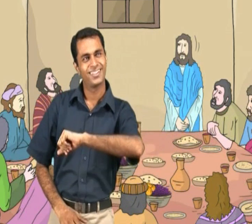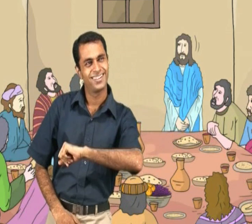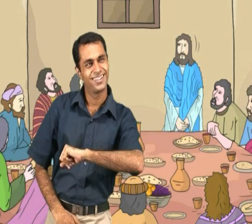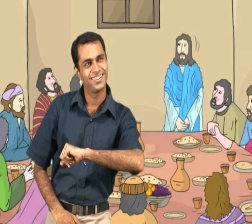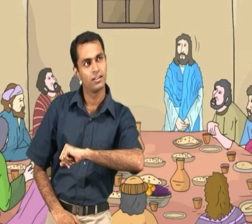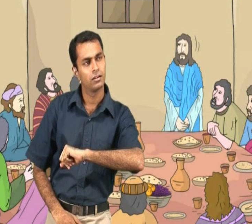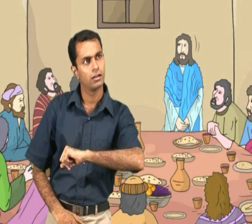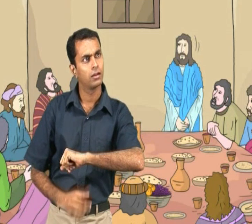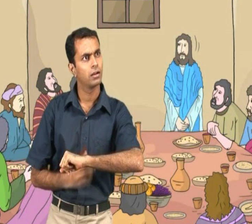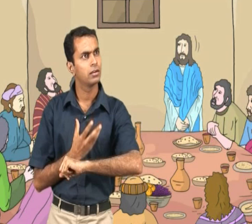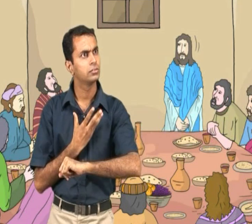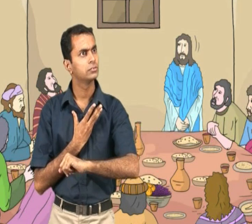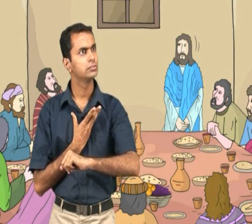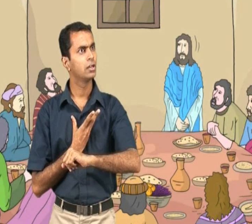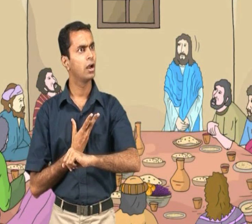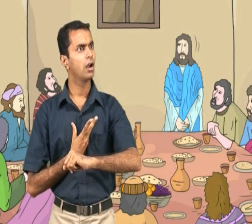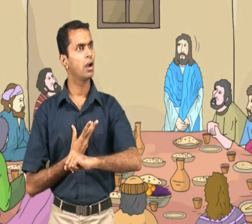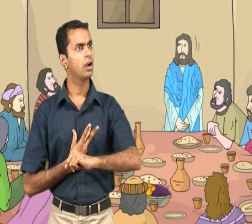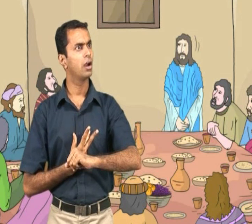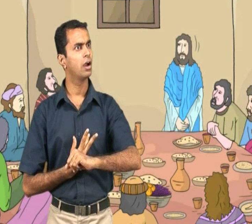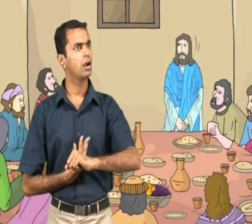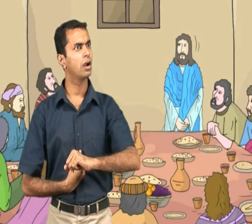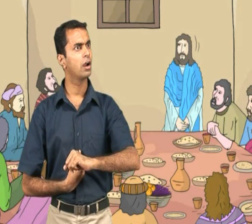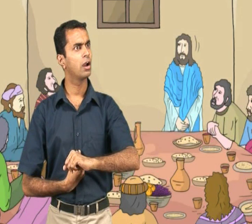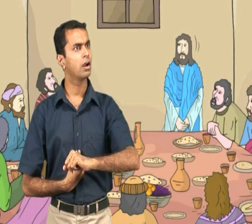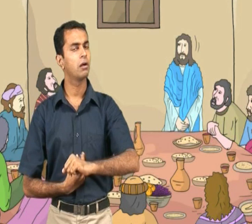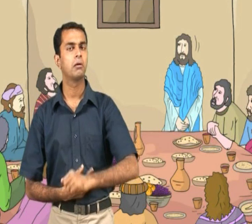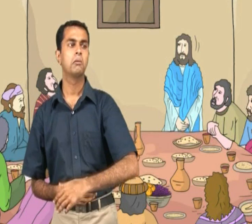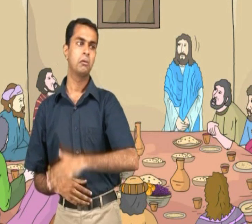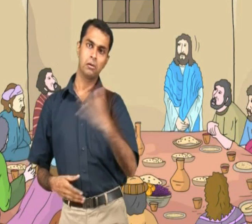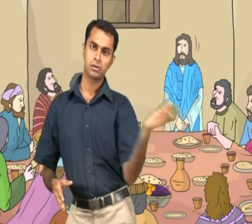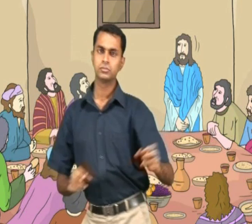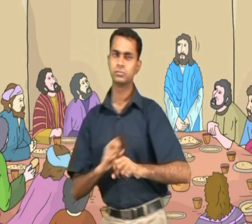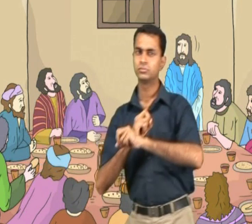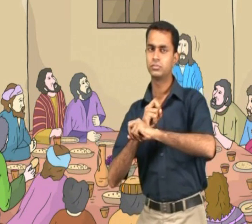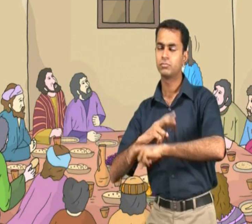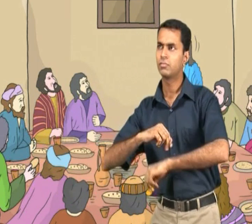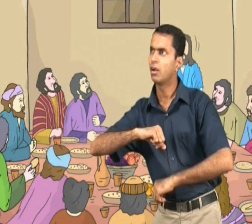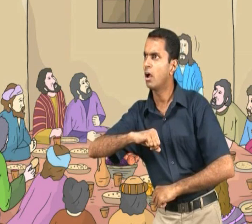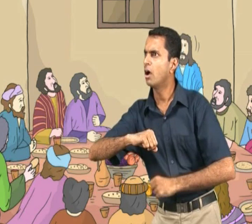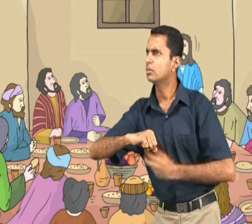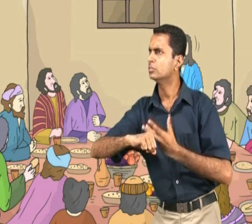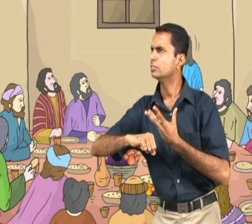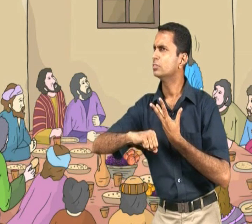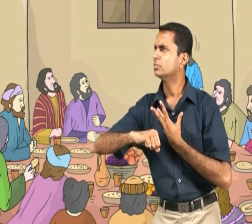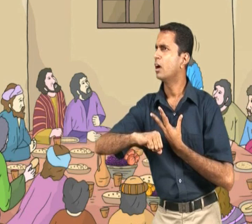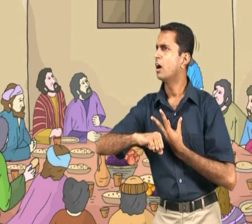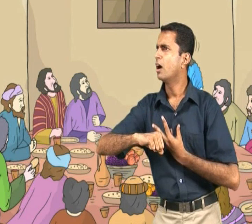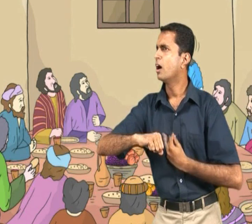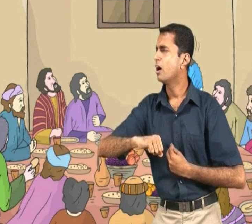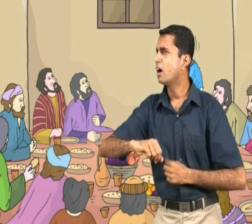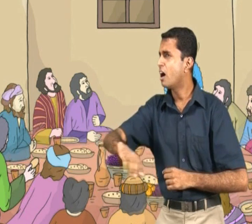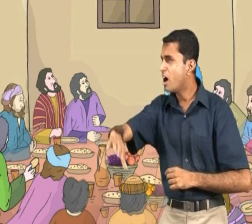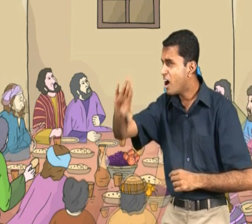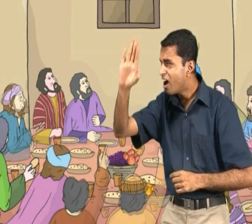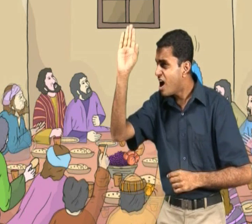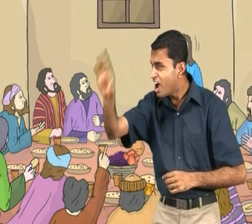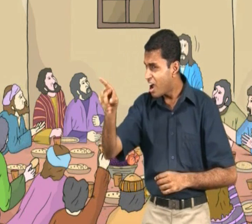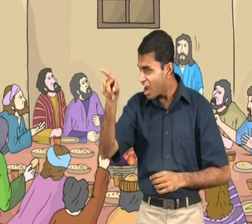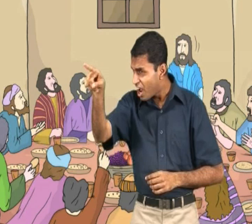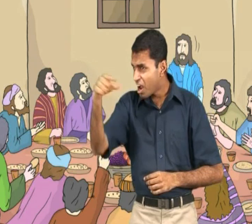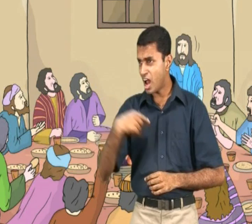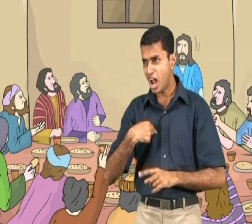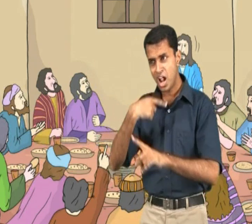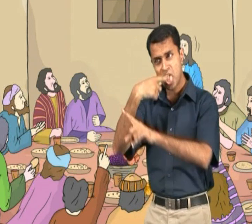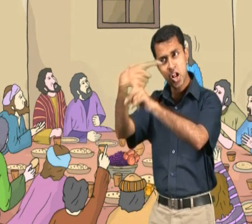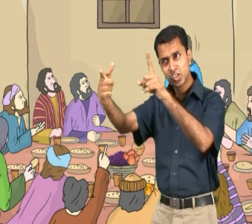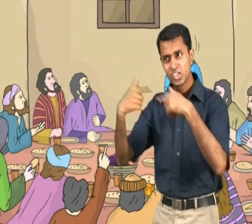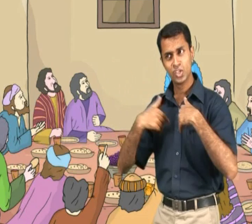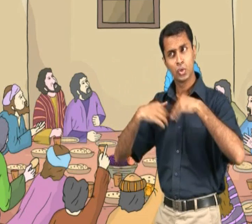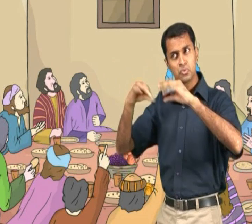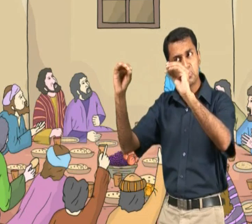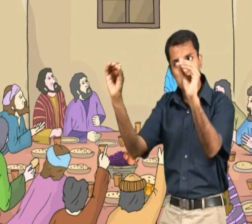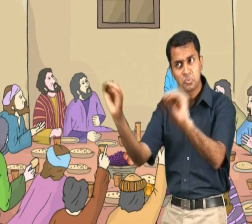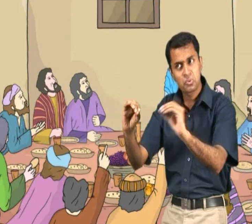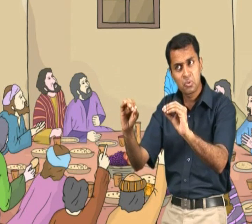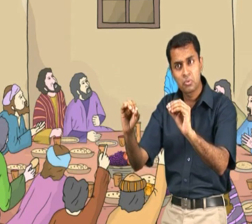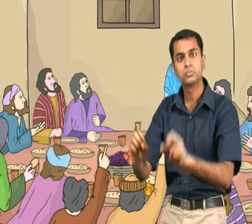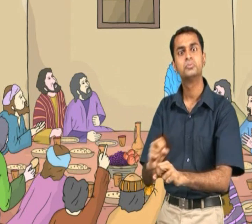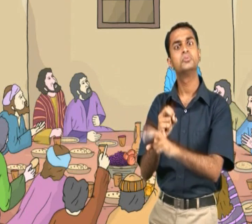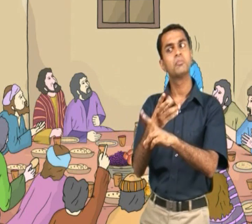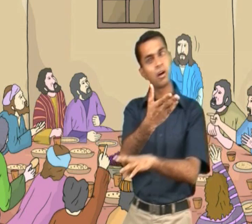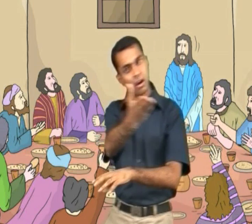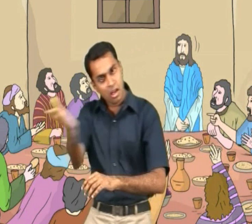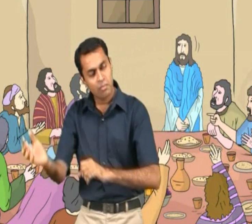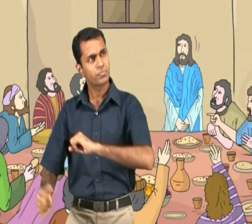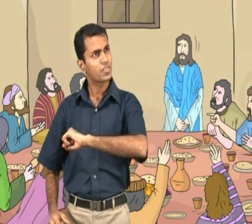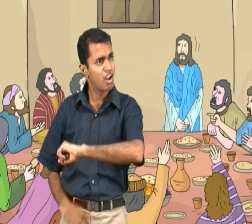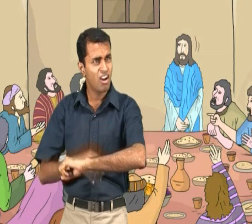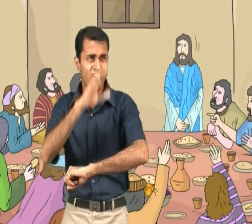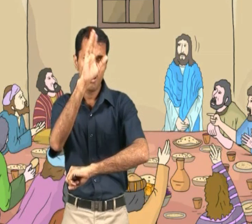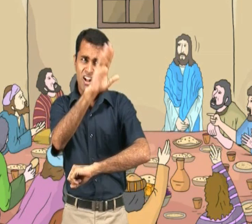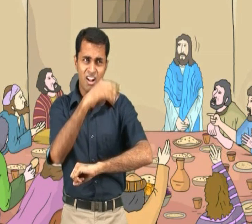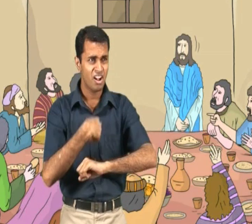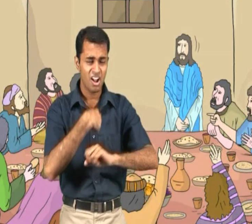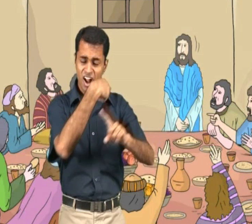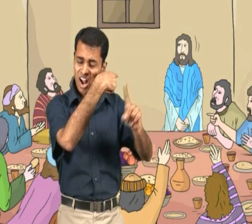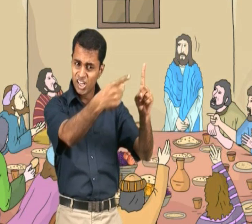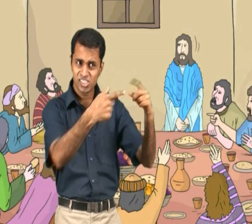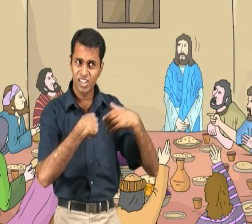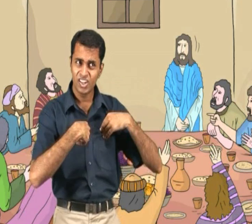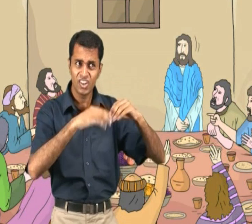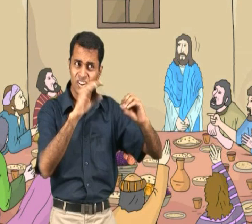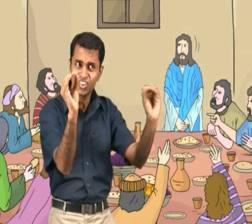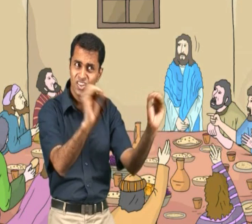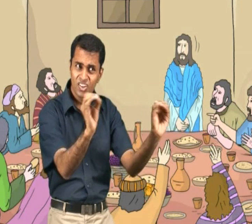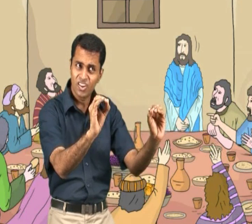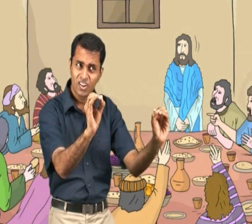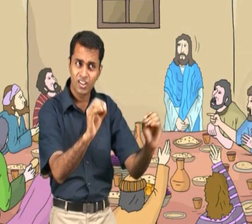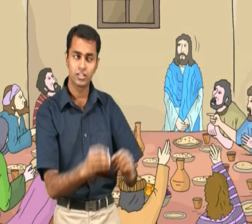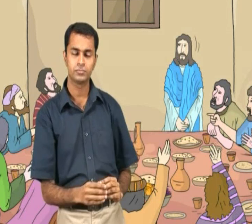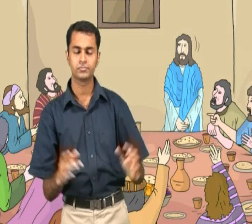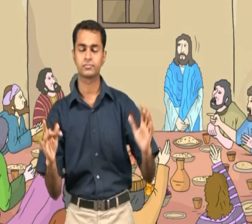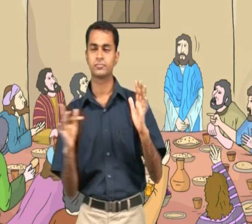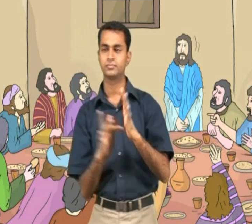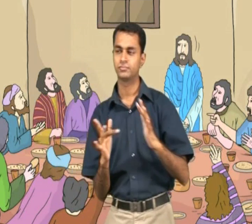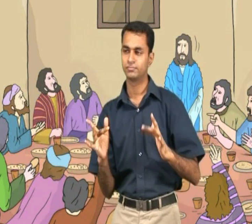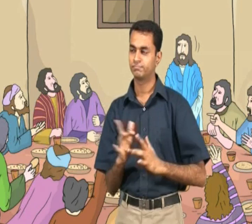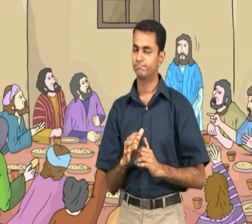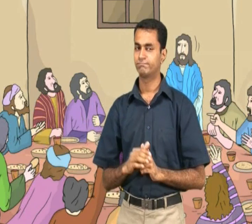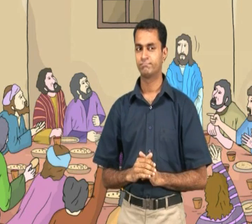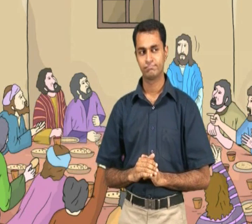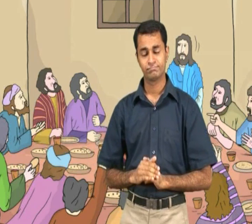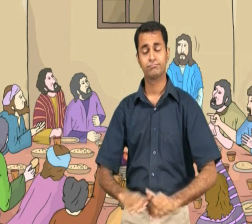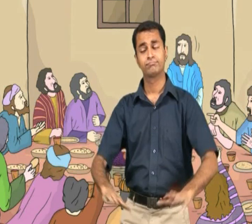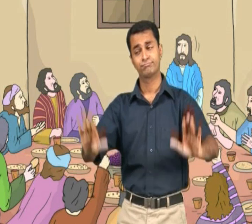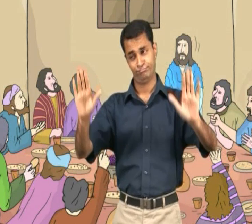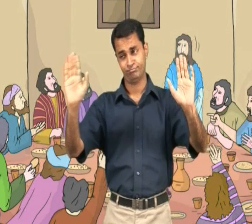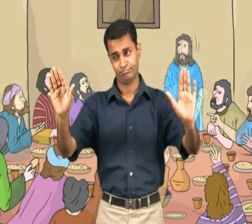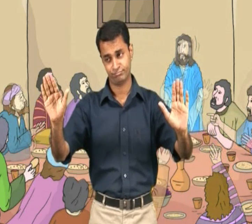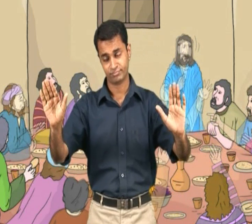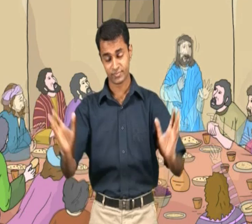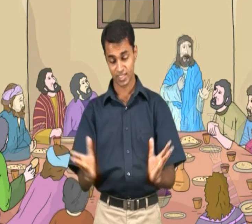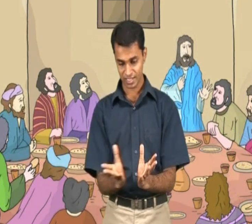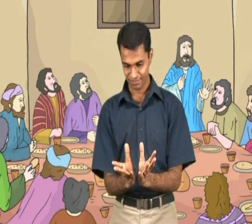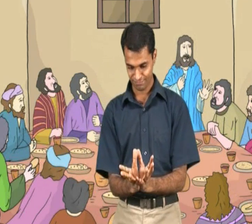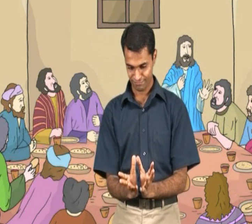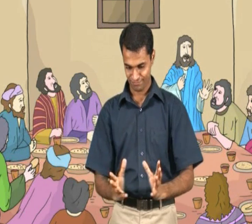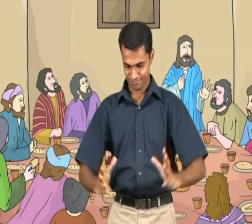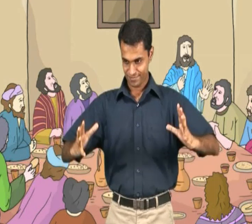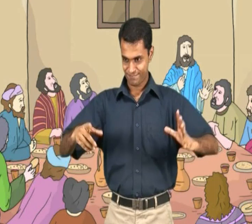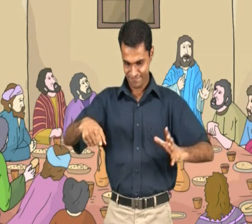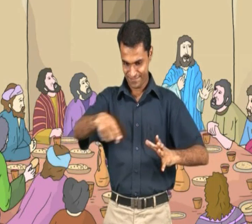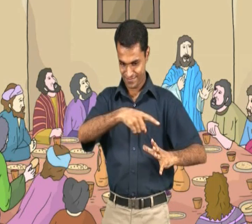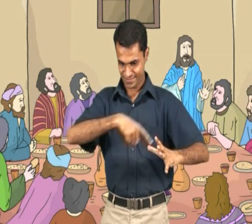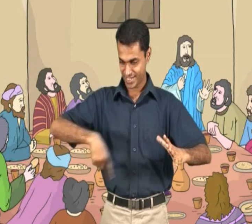They were deeply grieved and began to ask Him one after another, “Surely not I, Lord?”